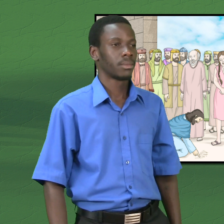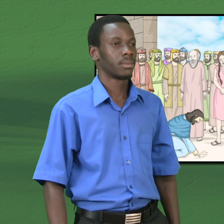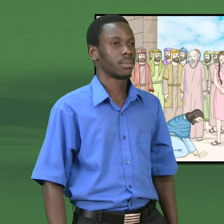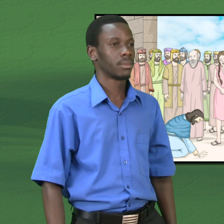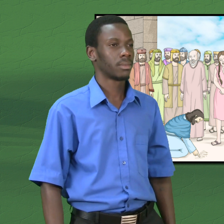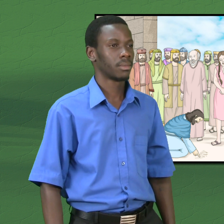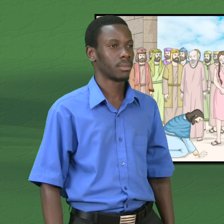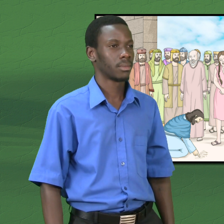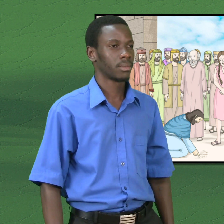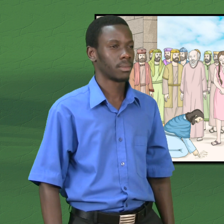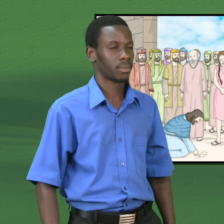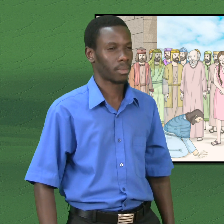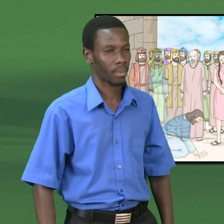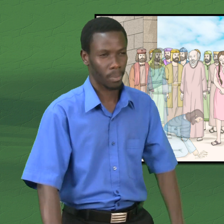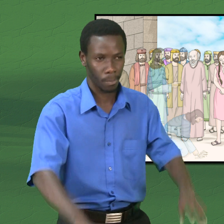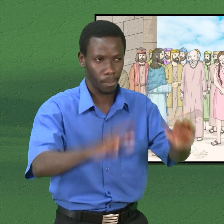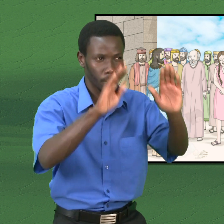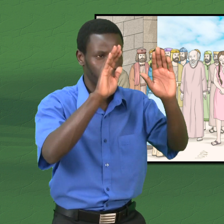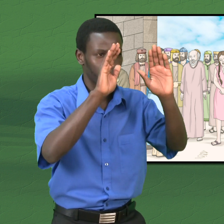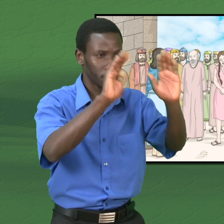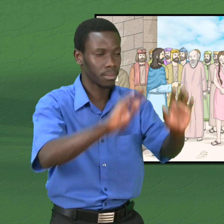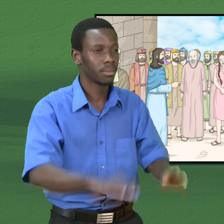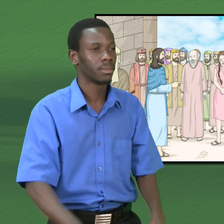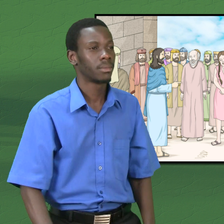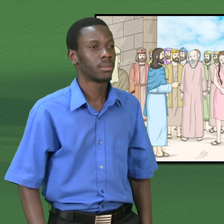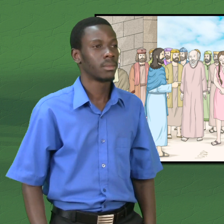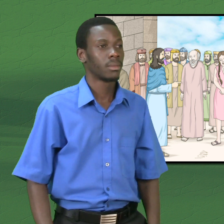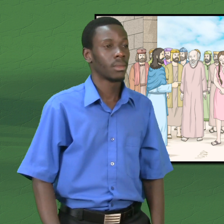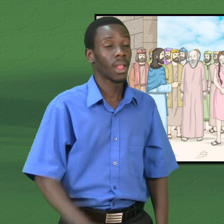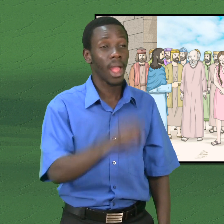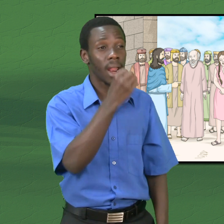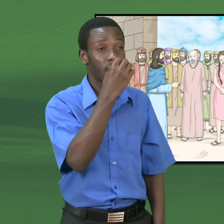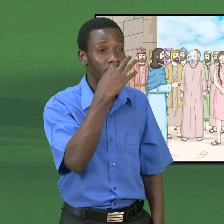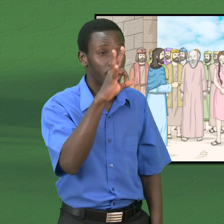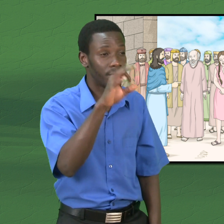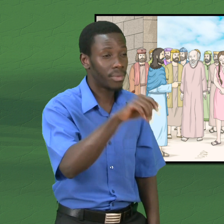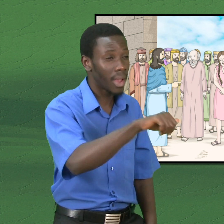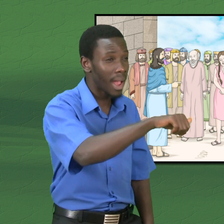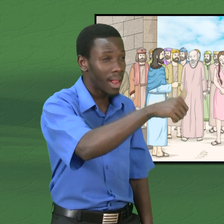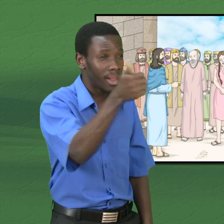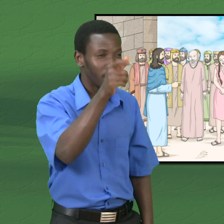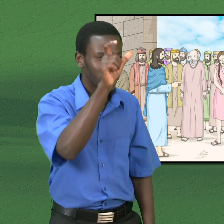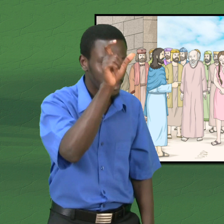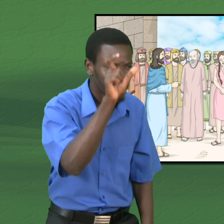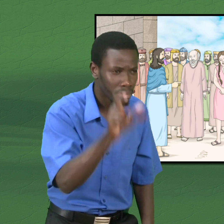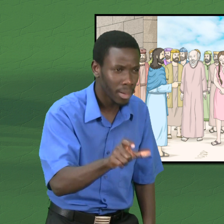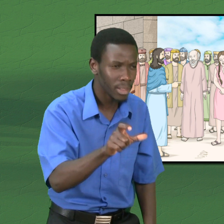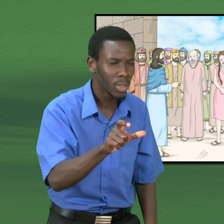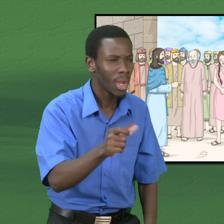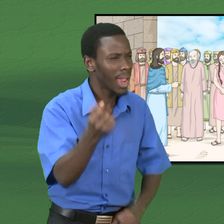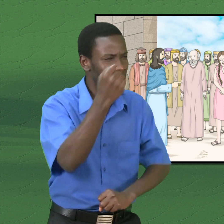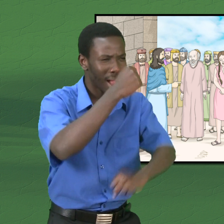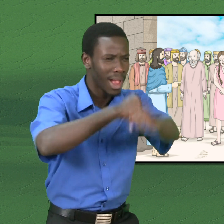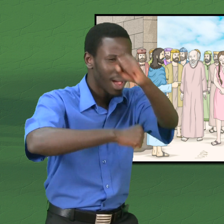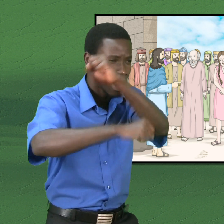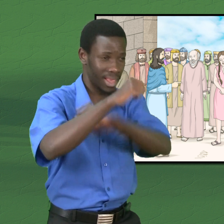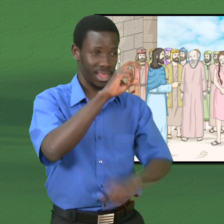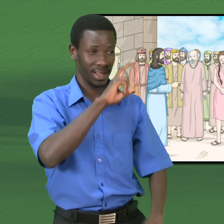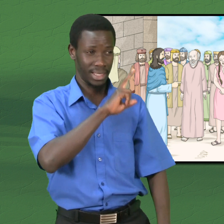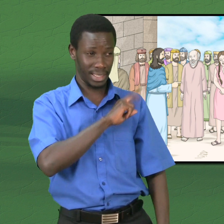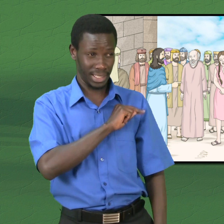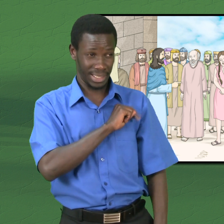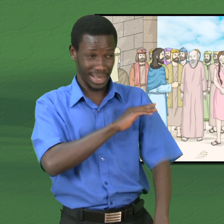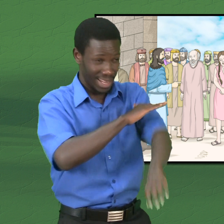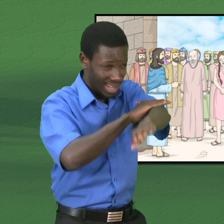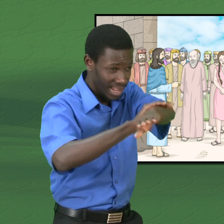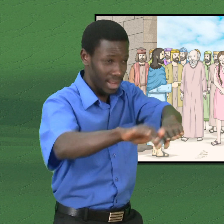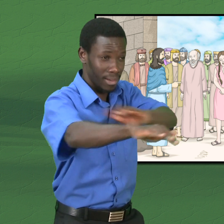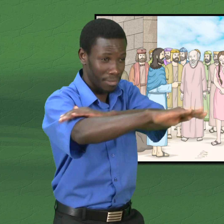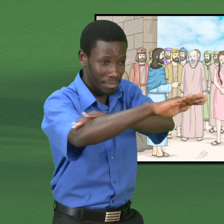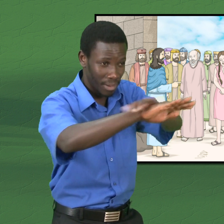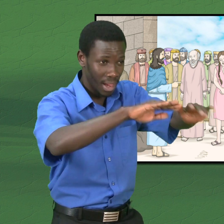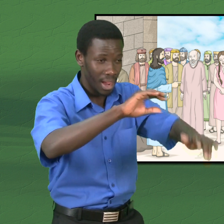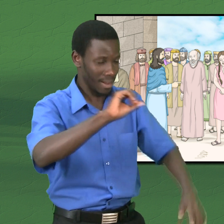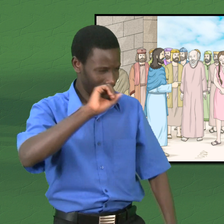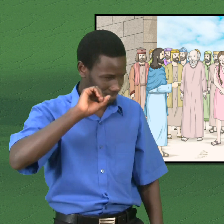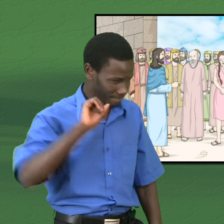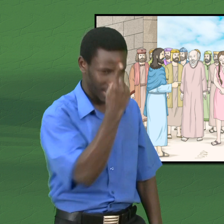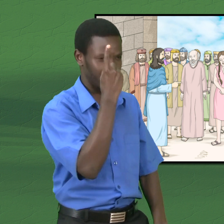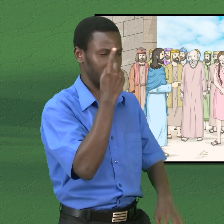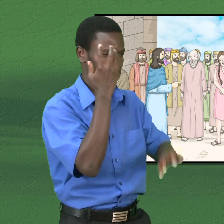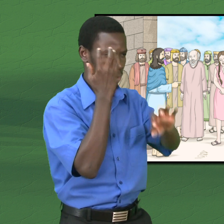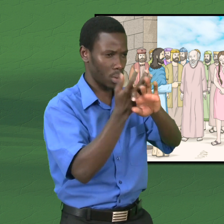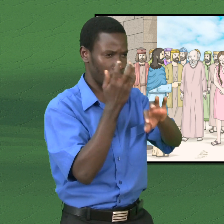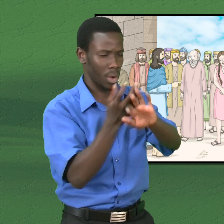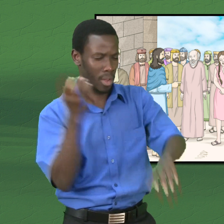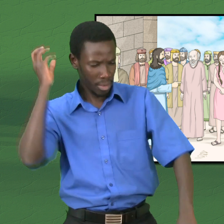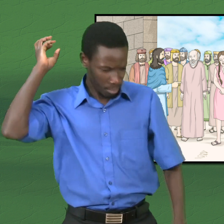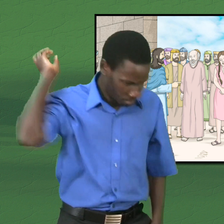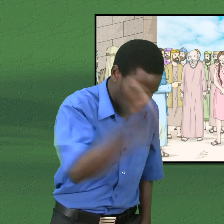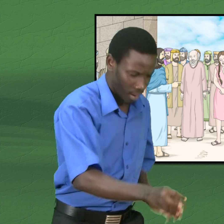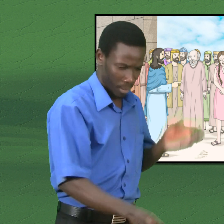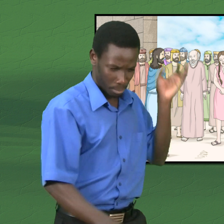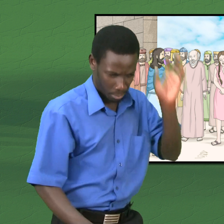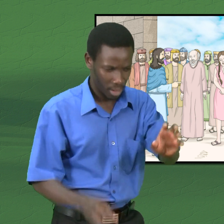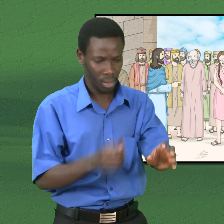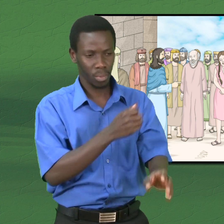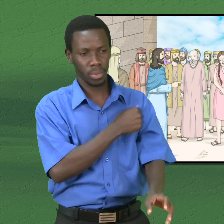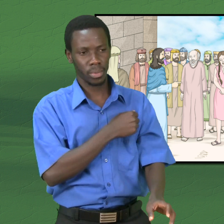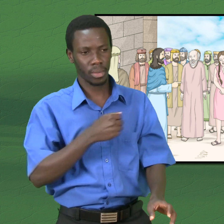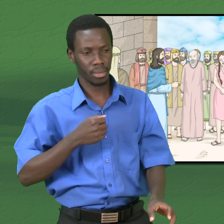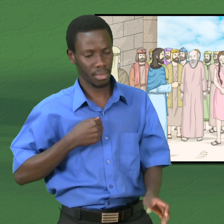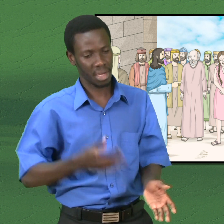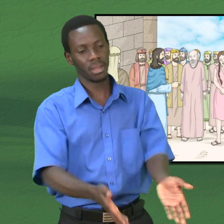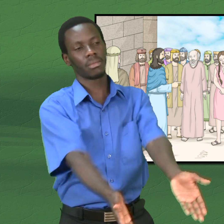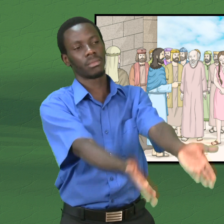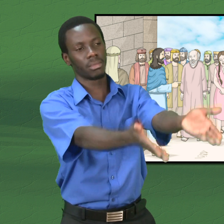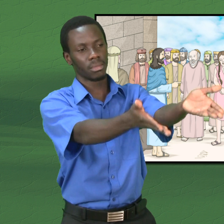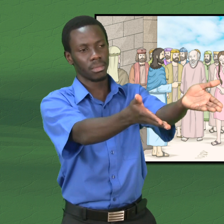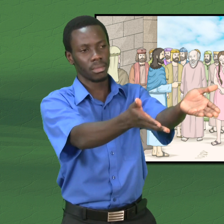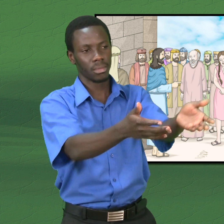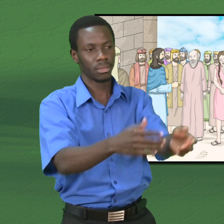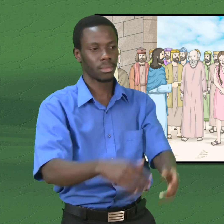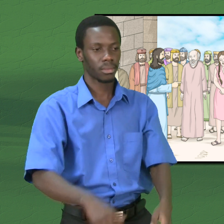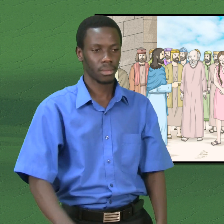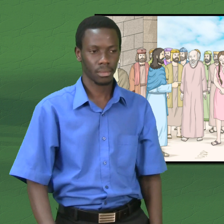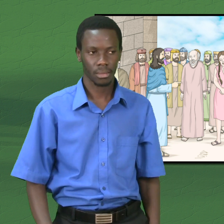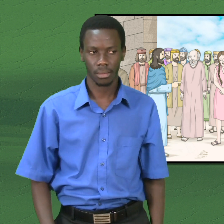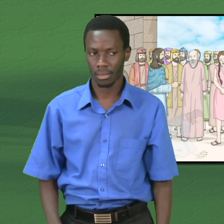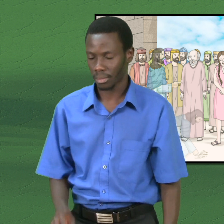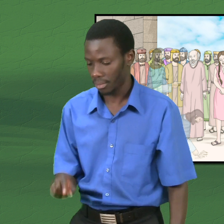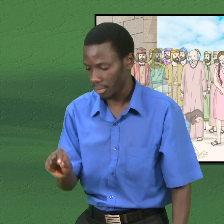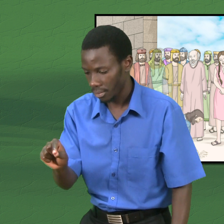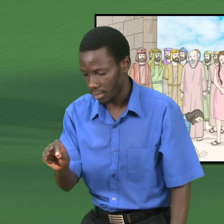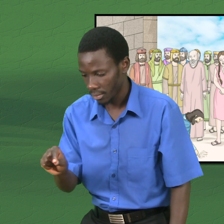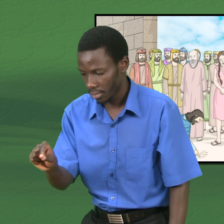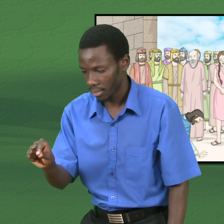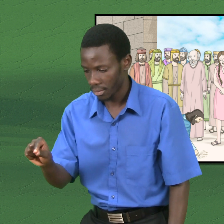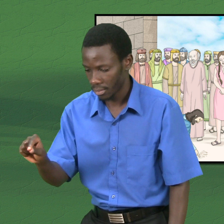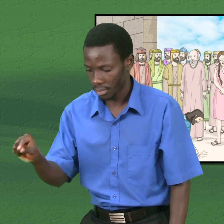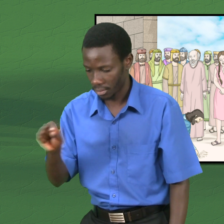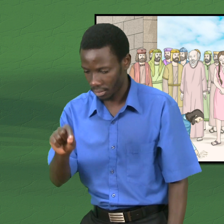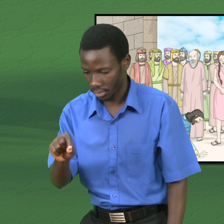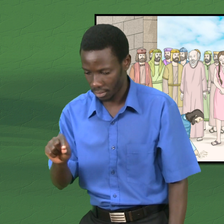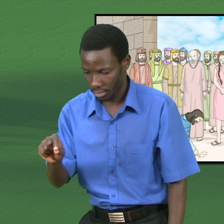When they continued to question Him, He straightened up and said to them, “Let him who is without sin among you be the first to cast a stone at her.”